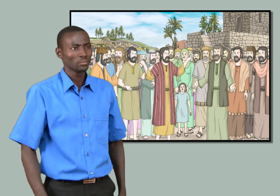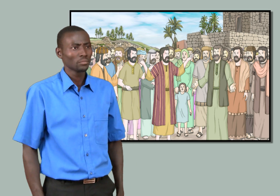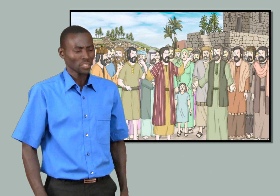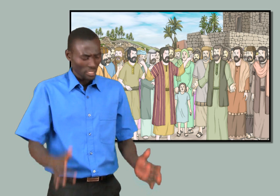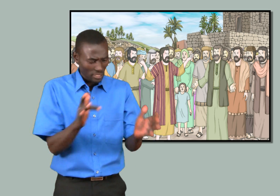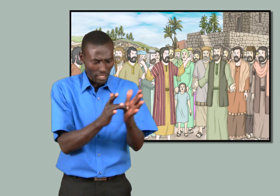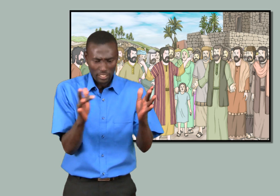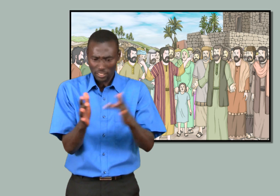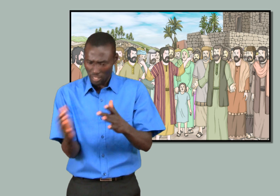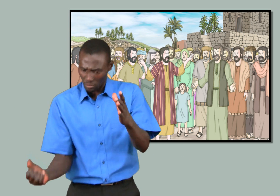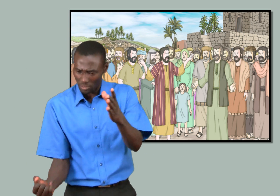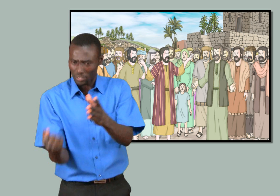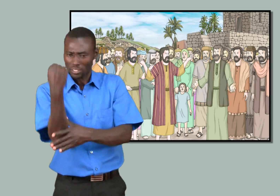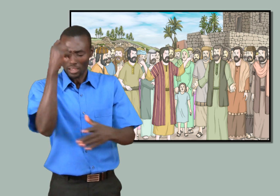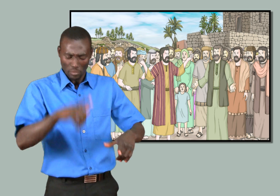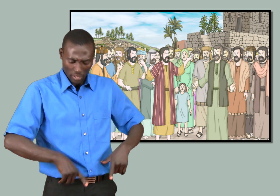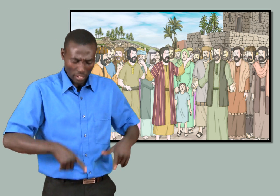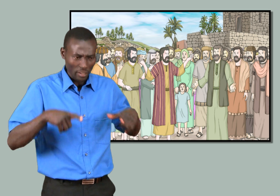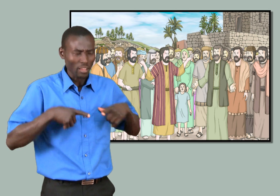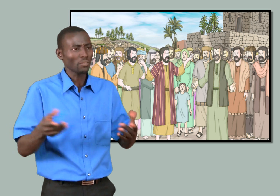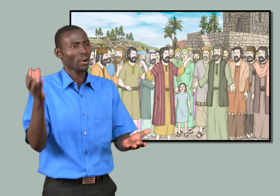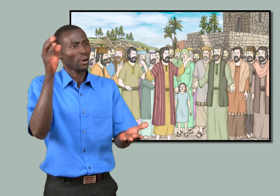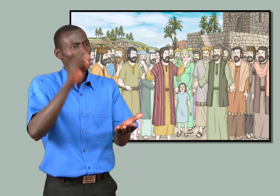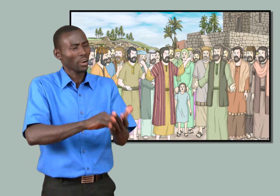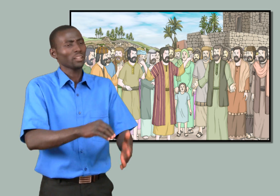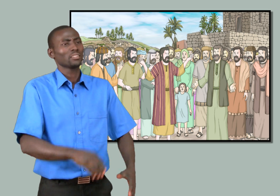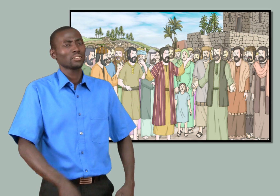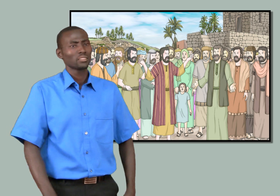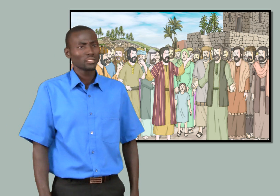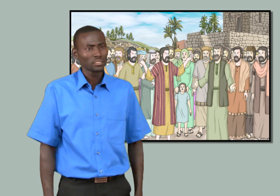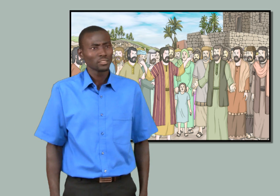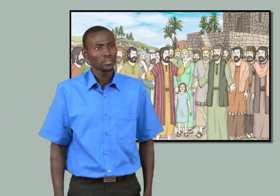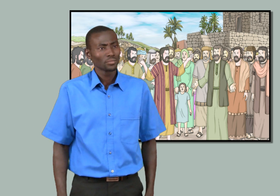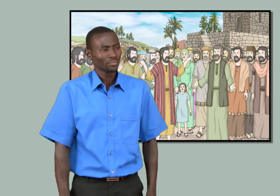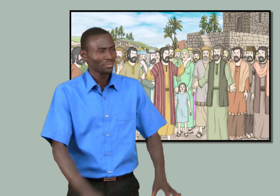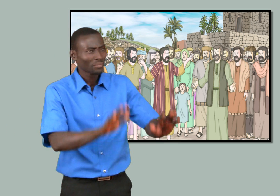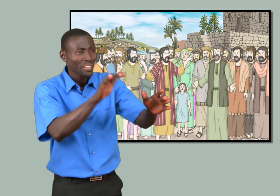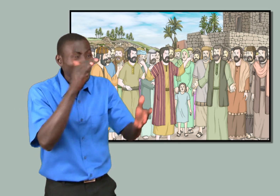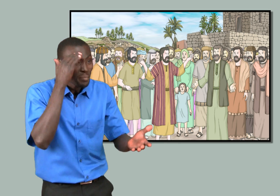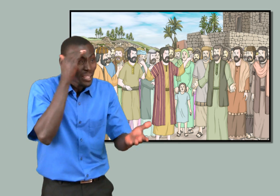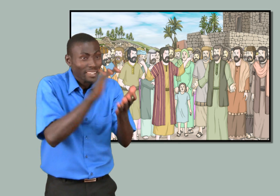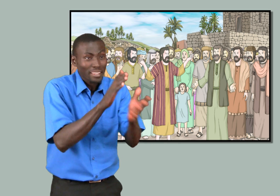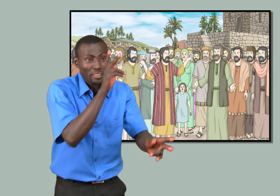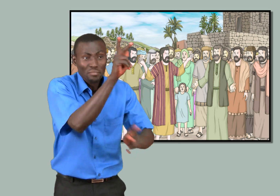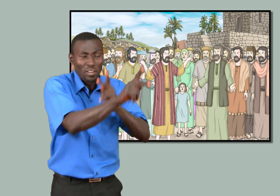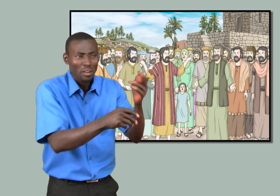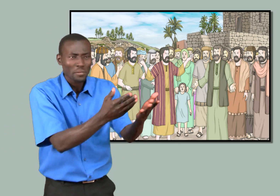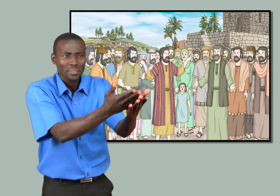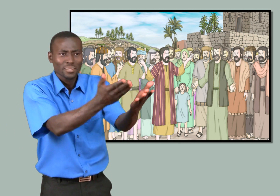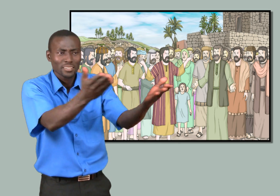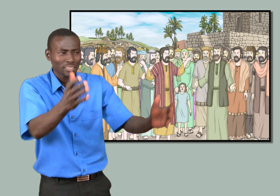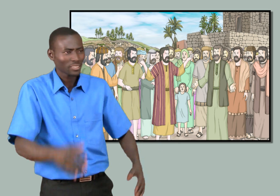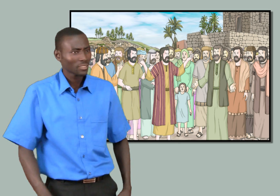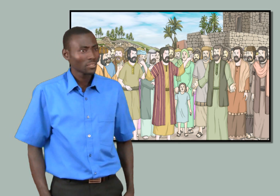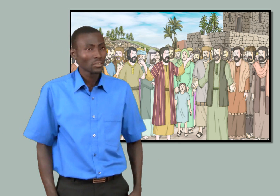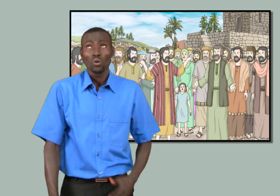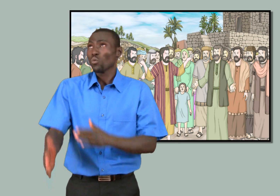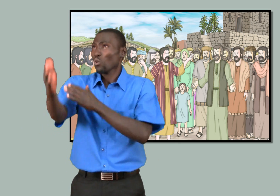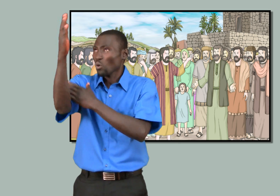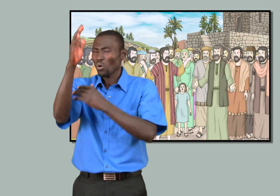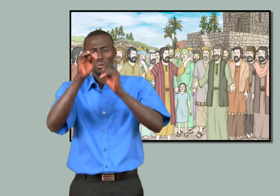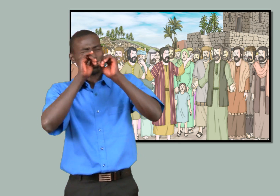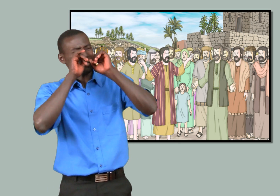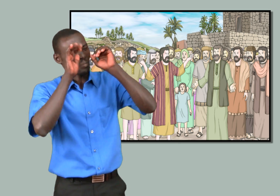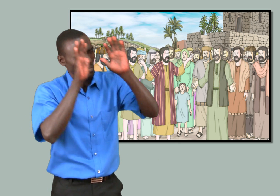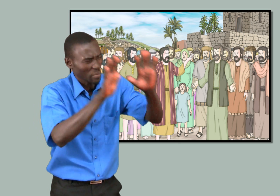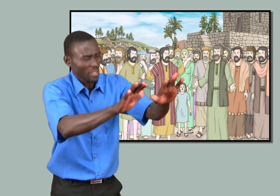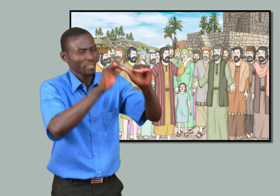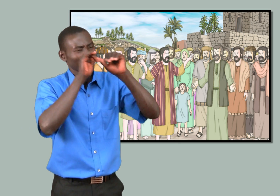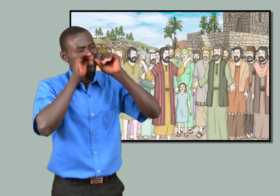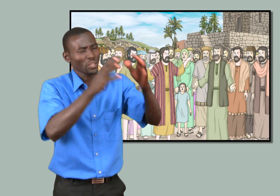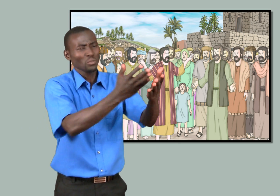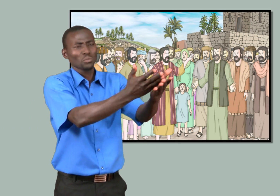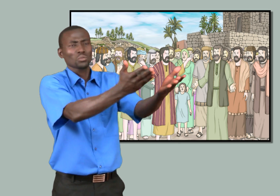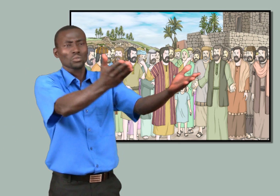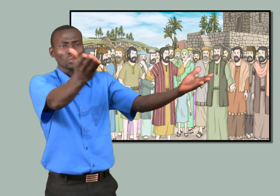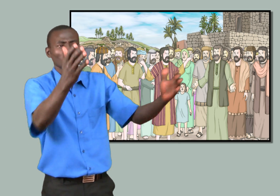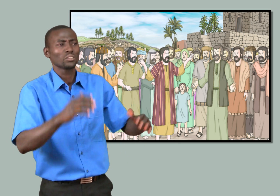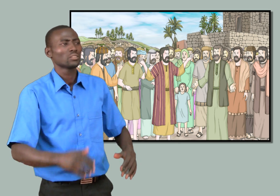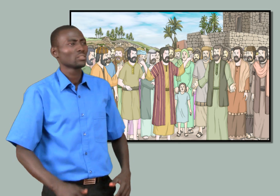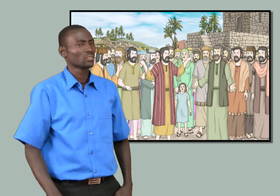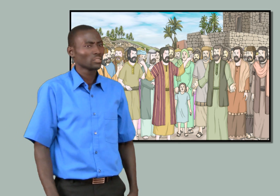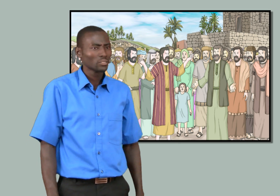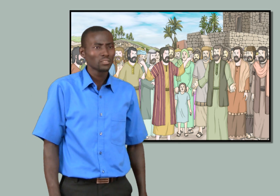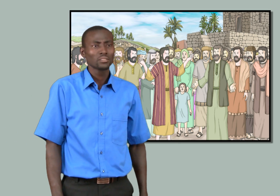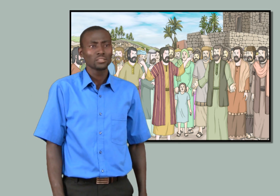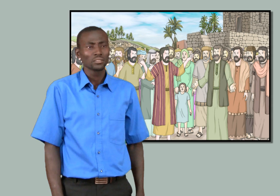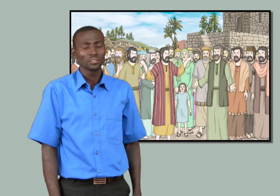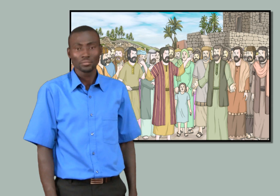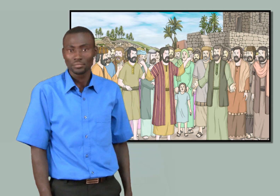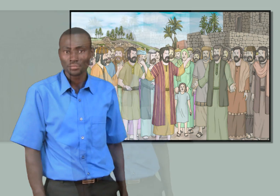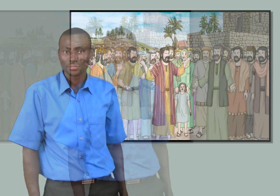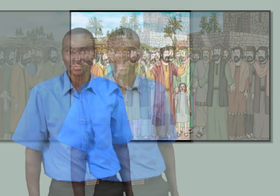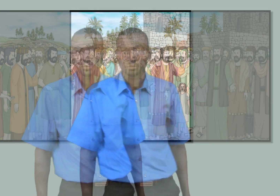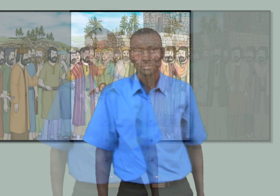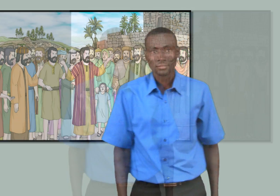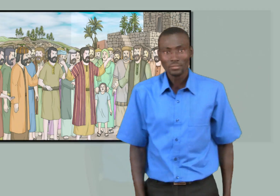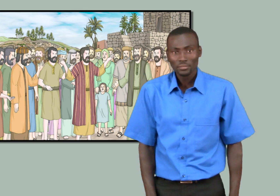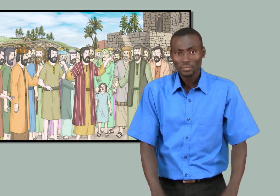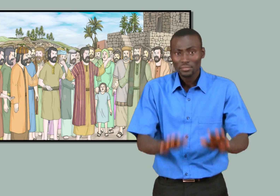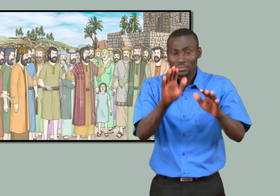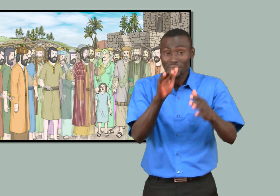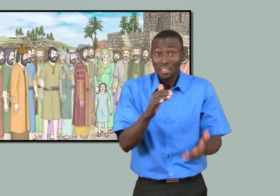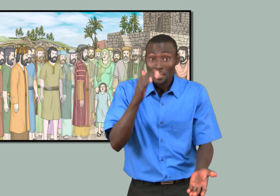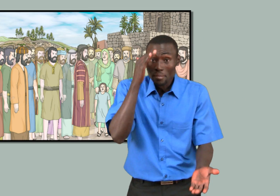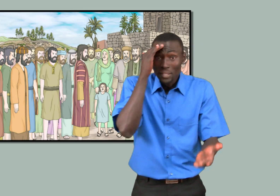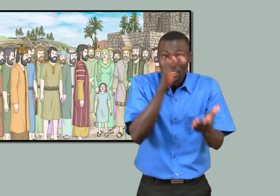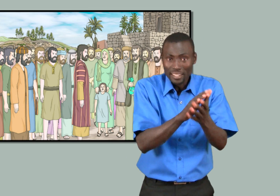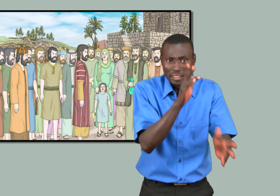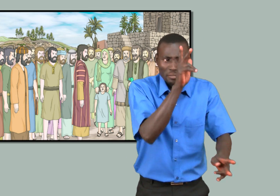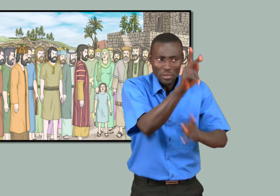And abundant grace was upon them all.